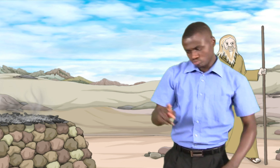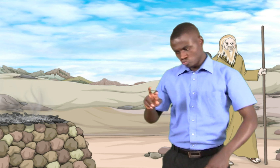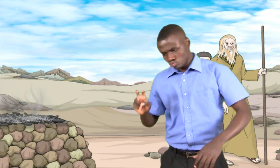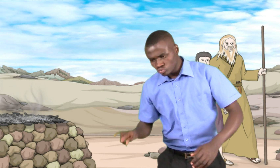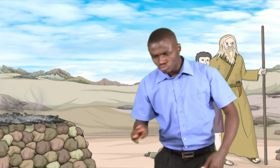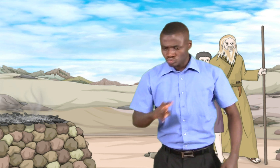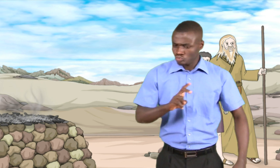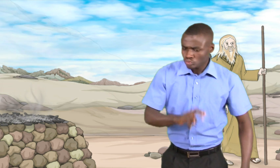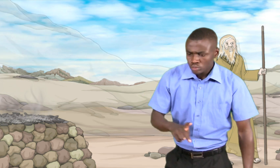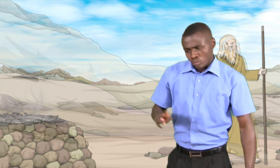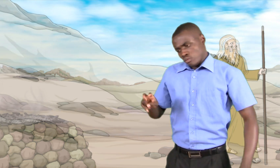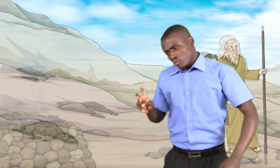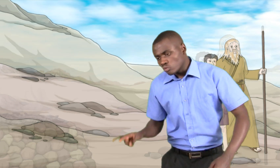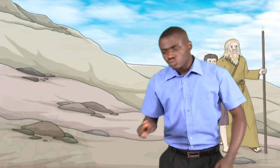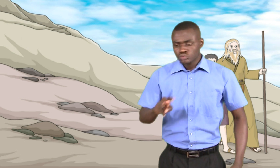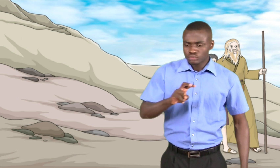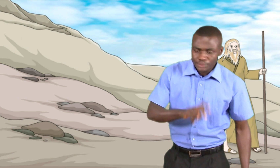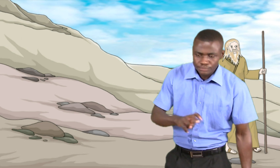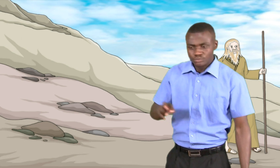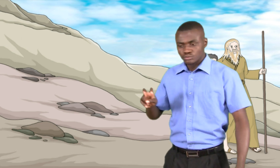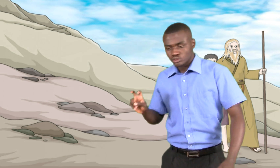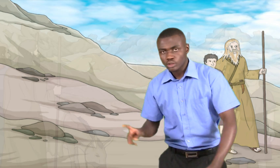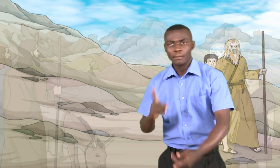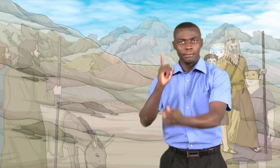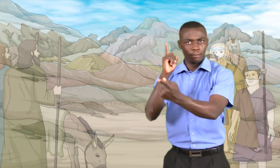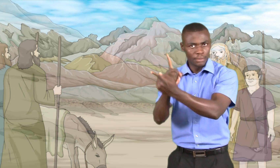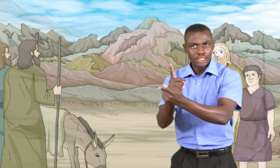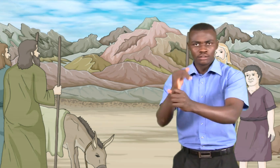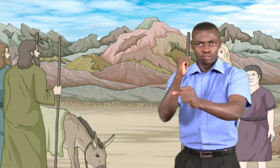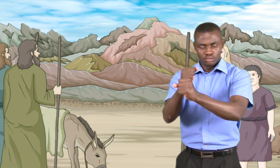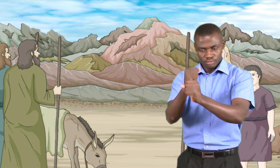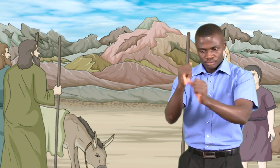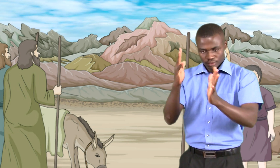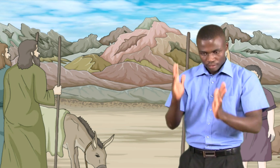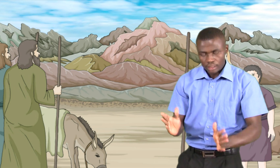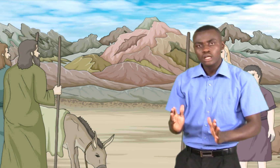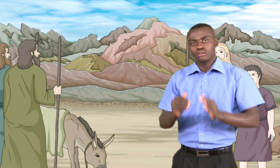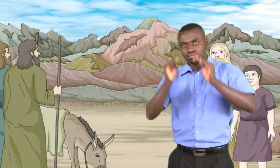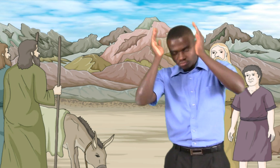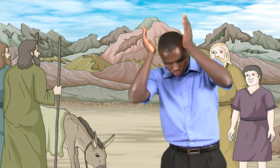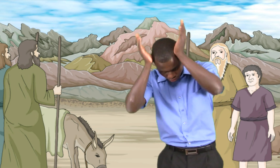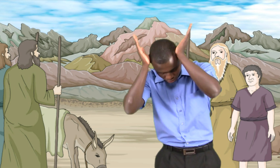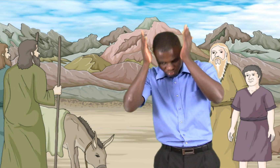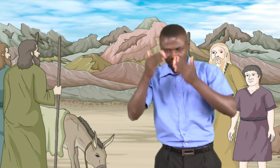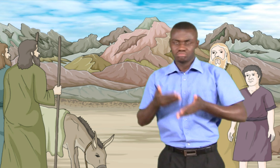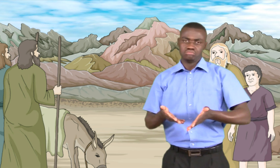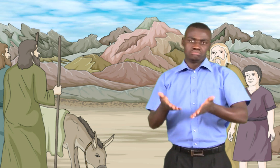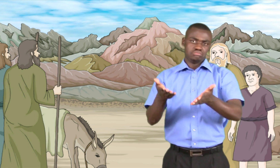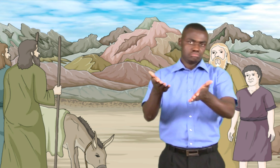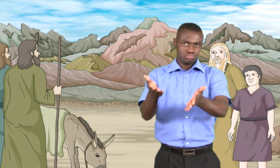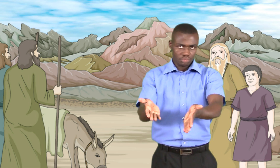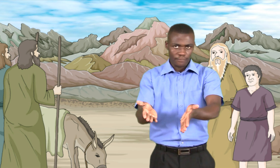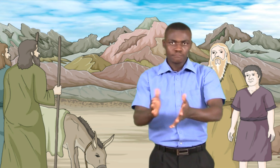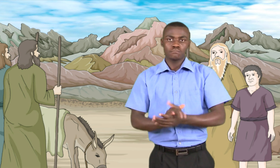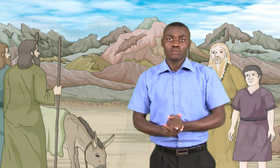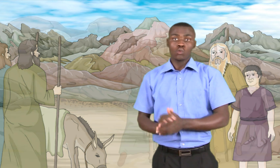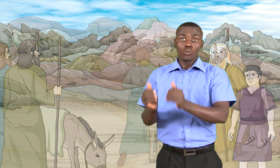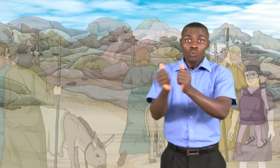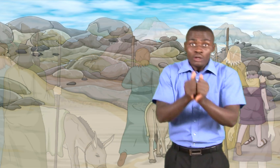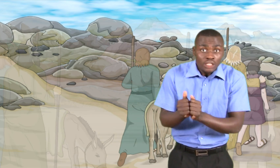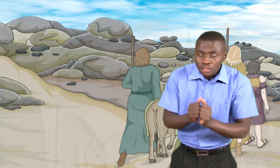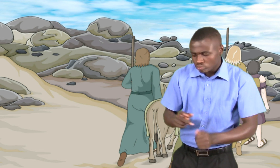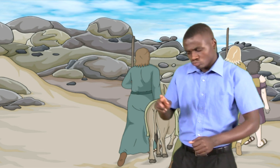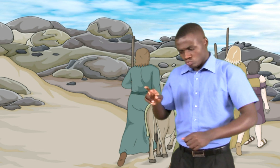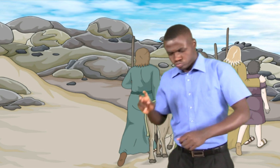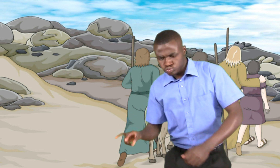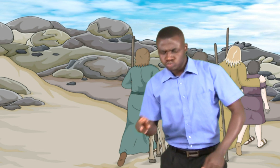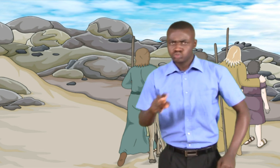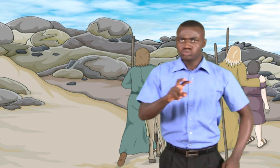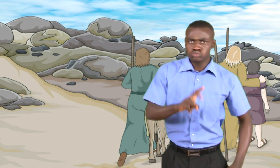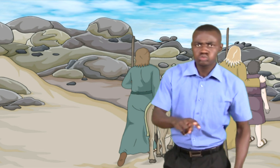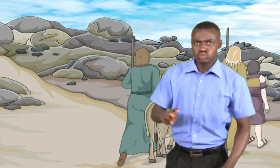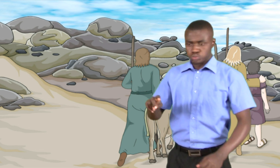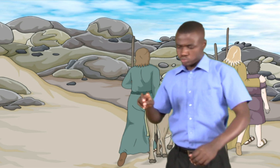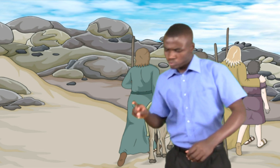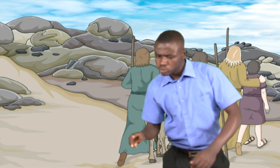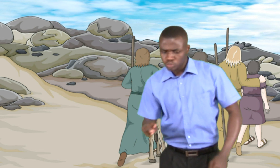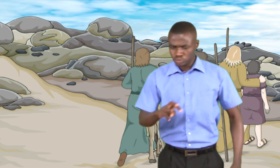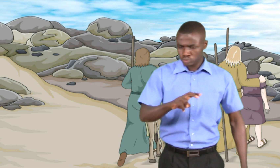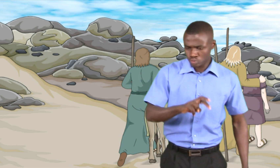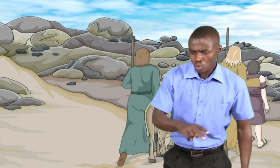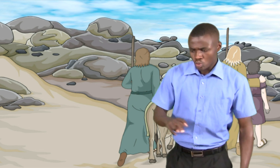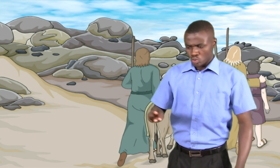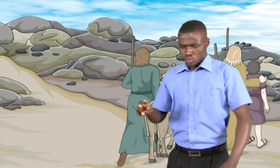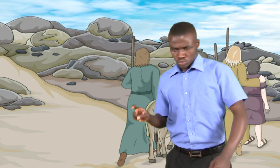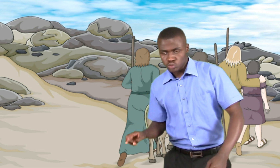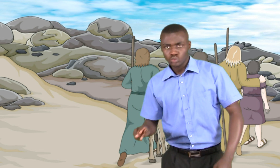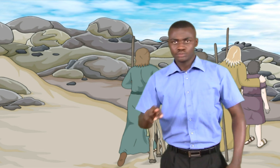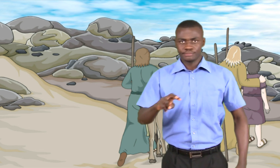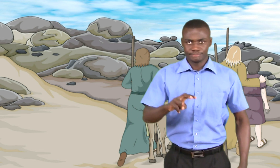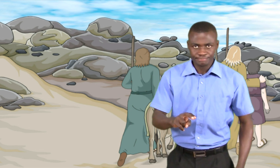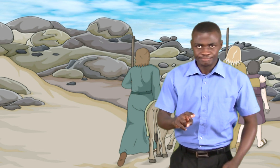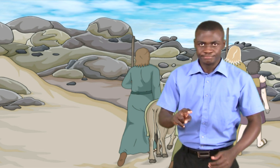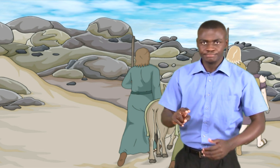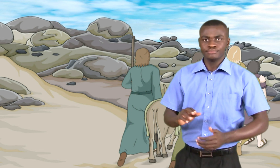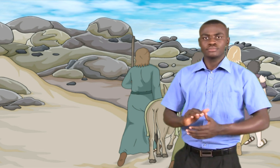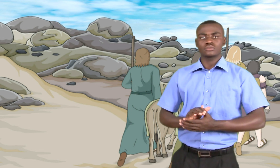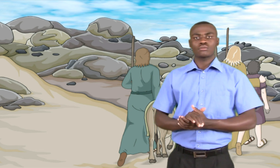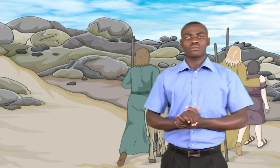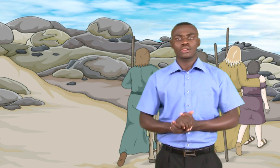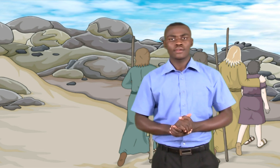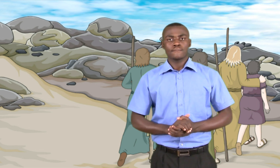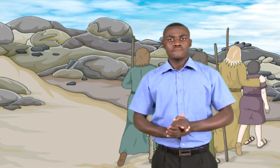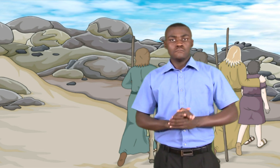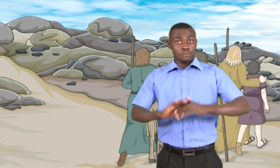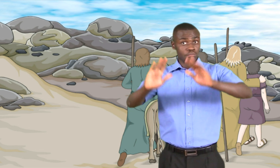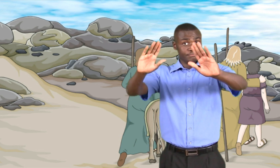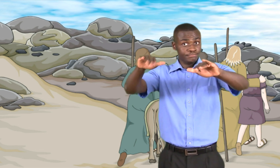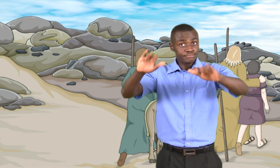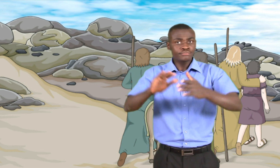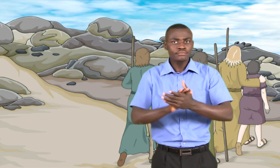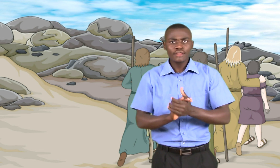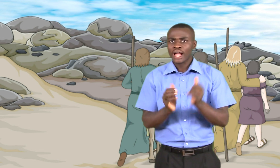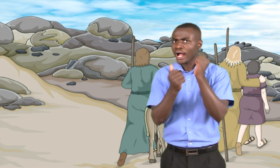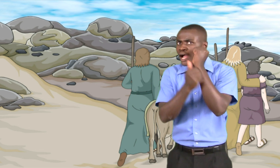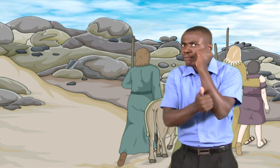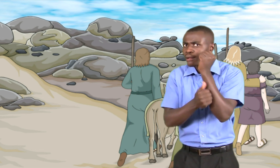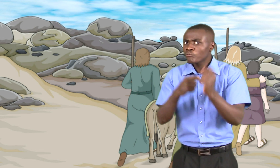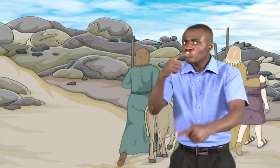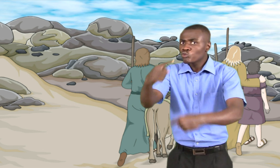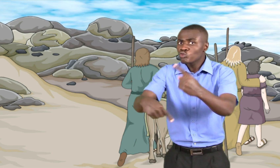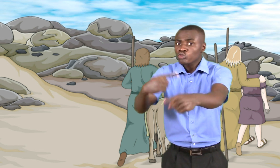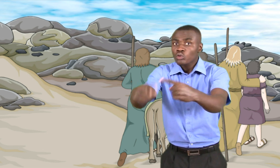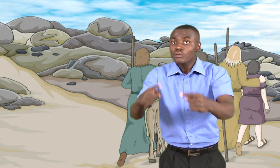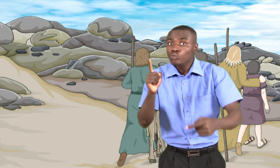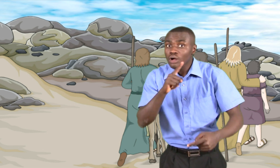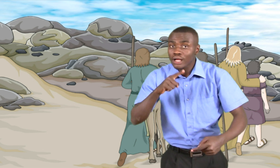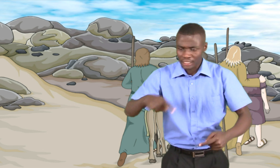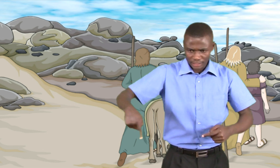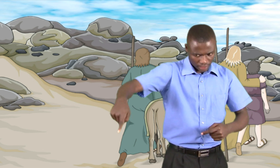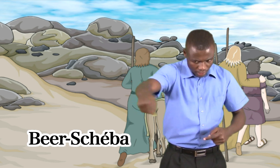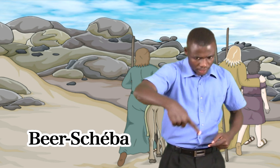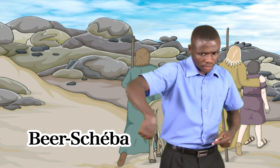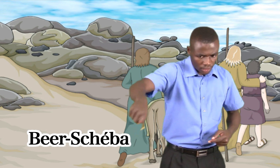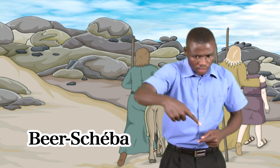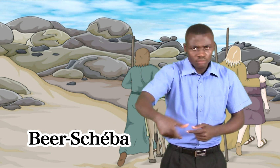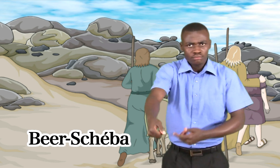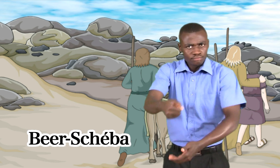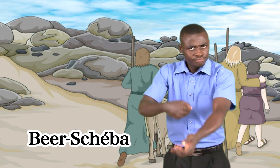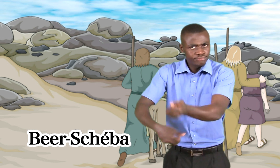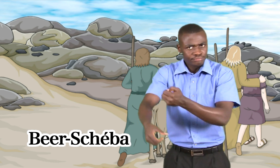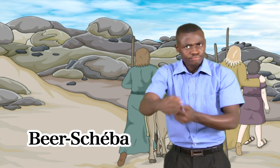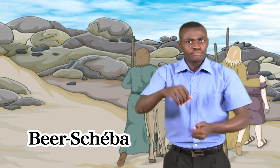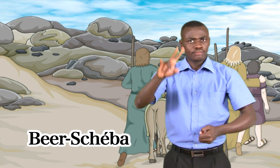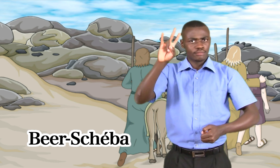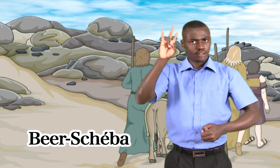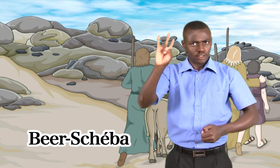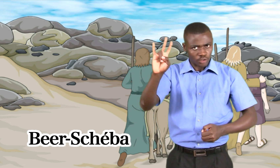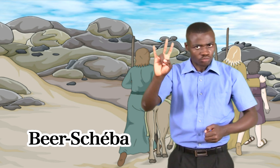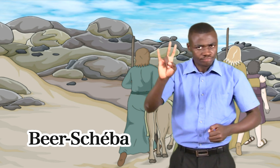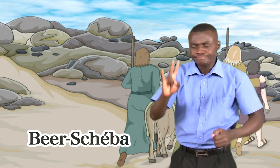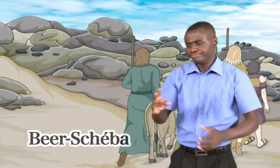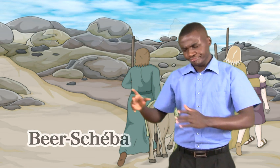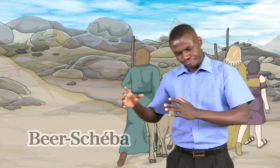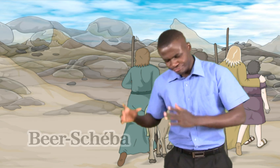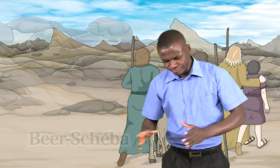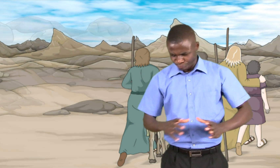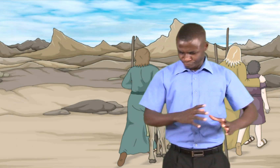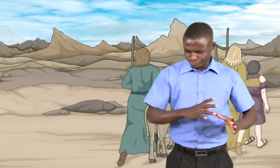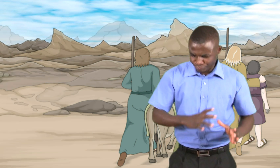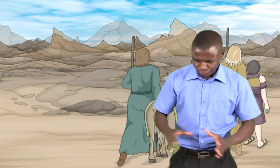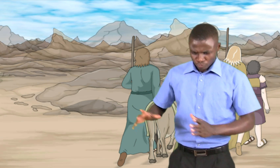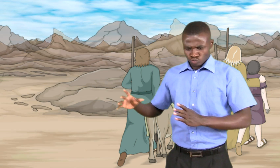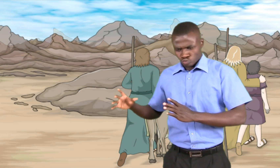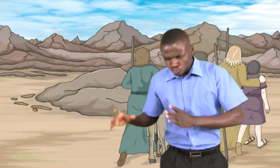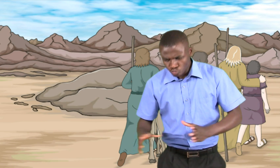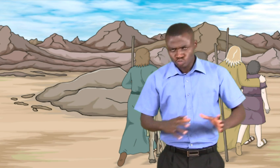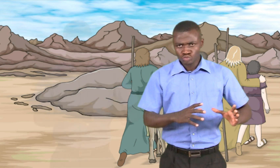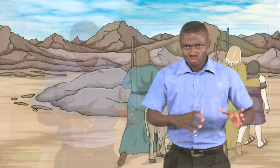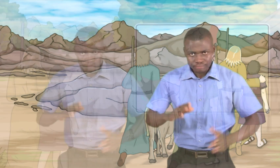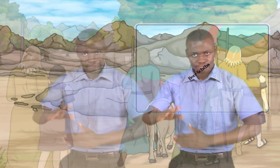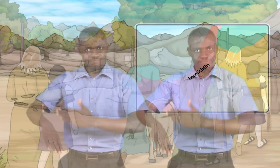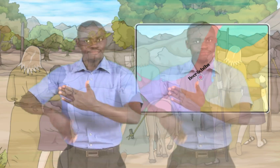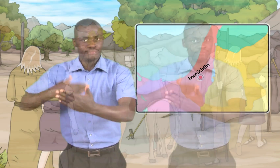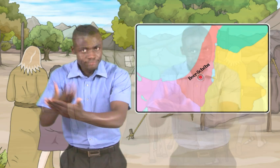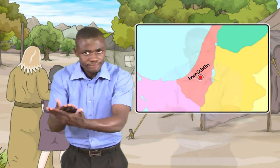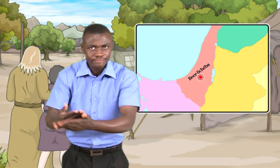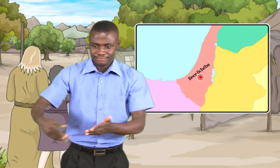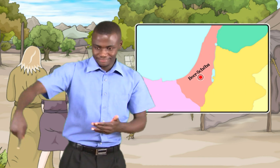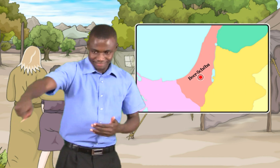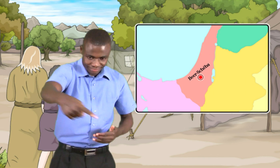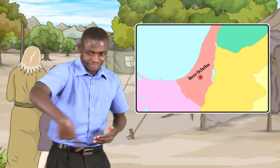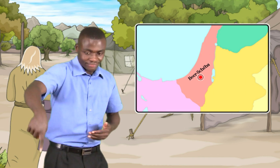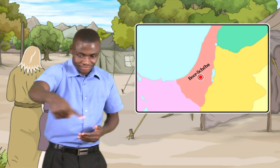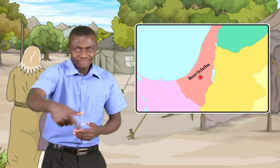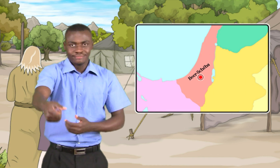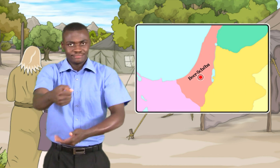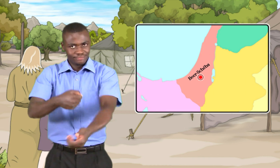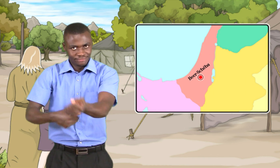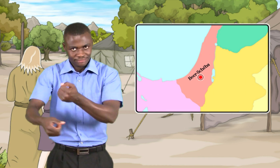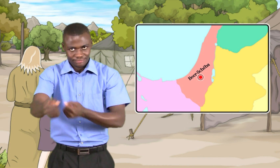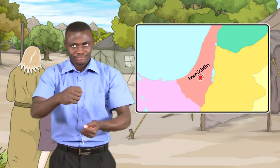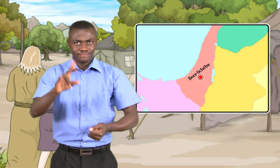Abraham went back to his servants, and they got up and set out together for Beersheba.